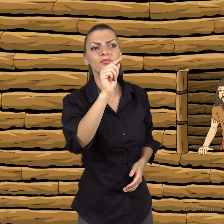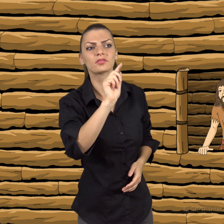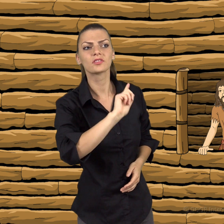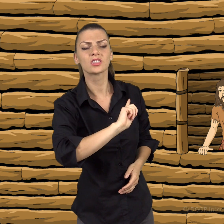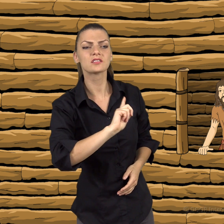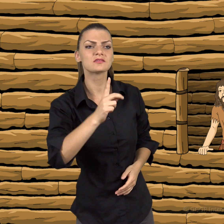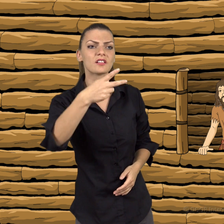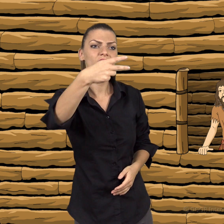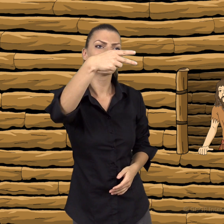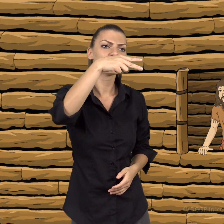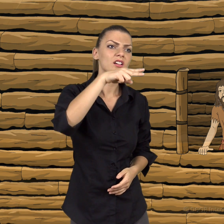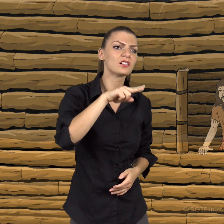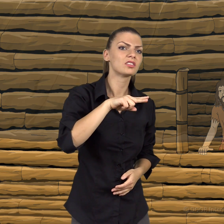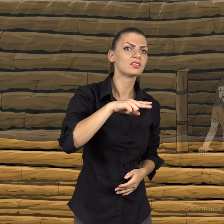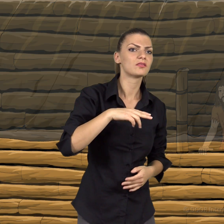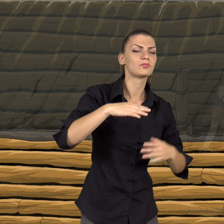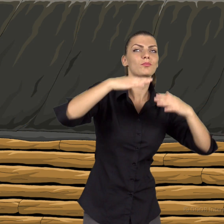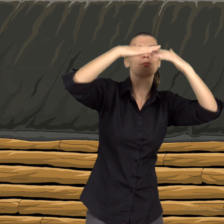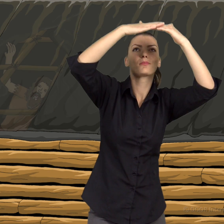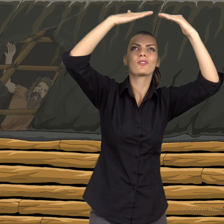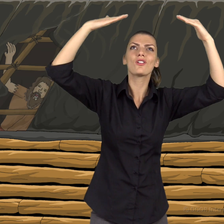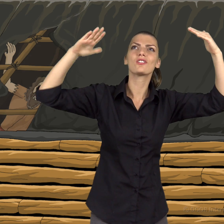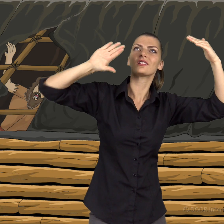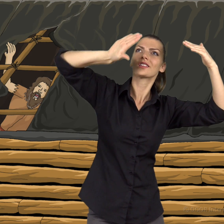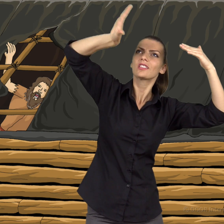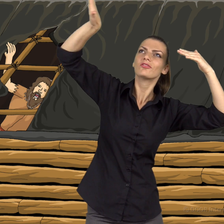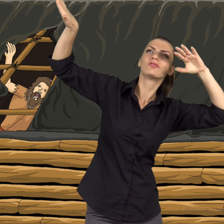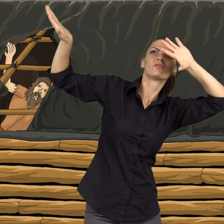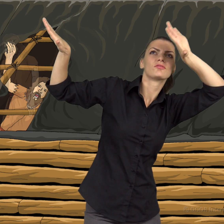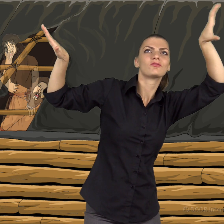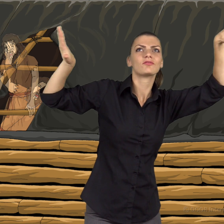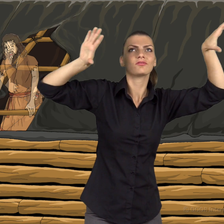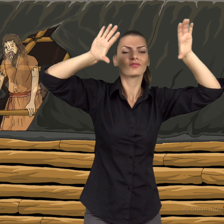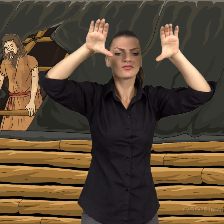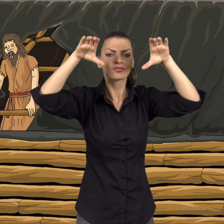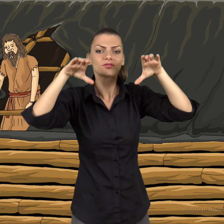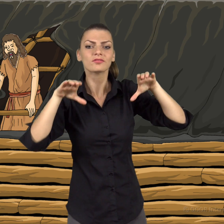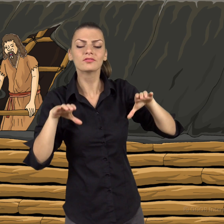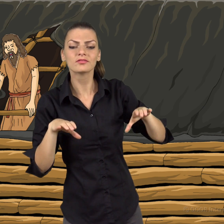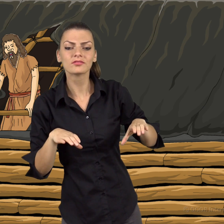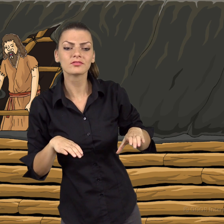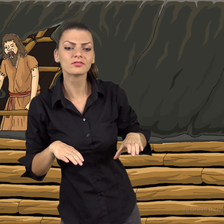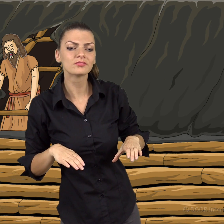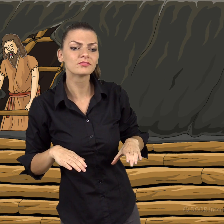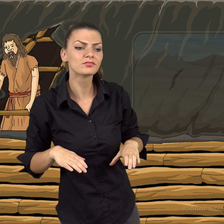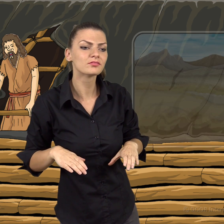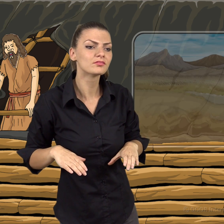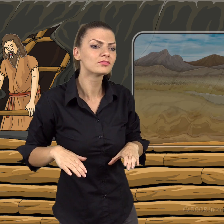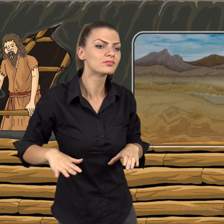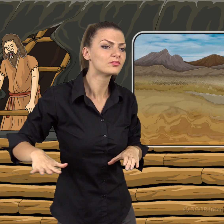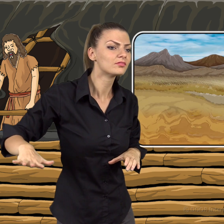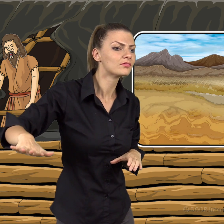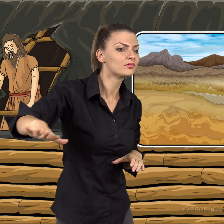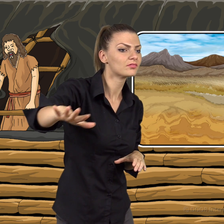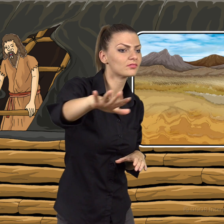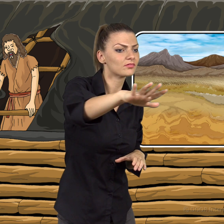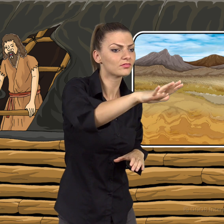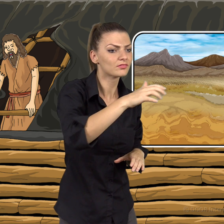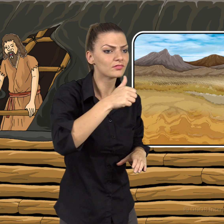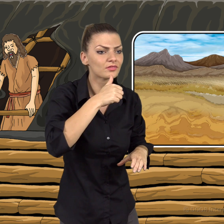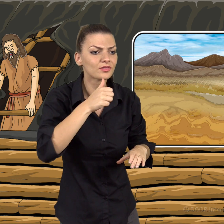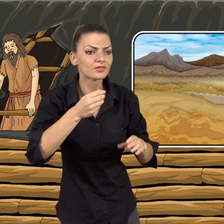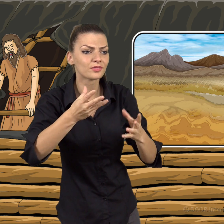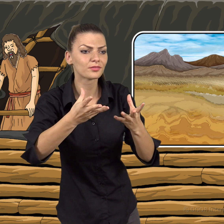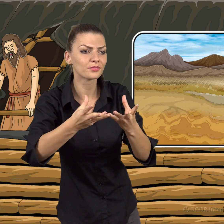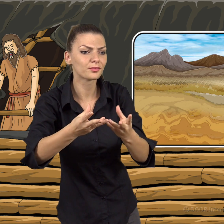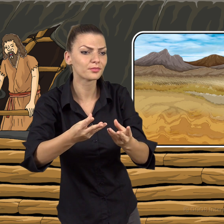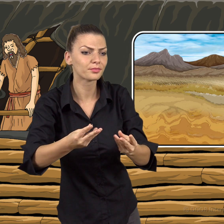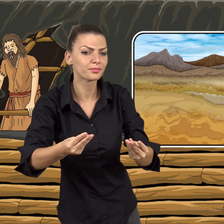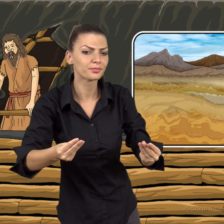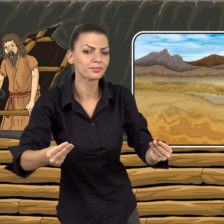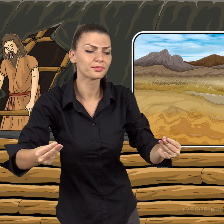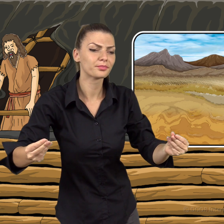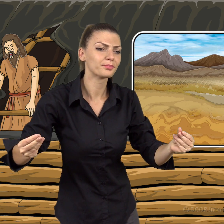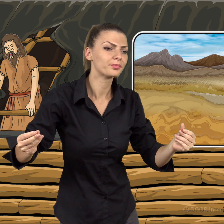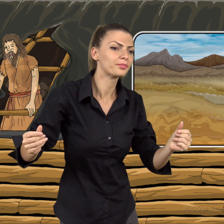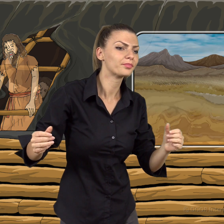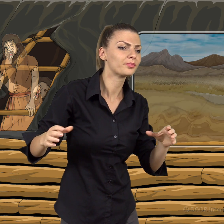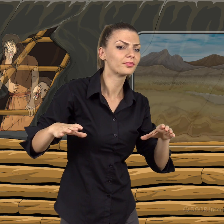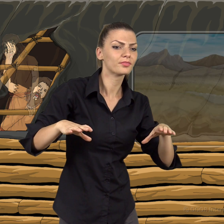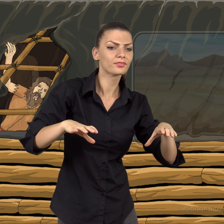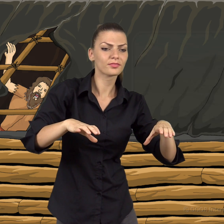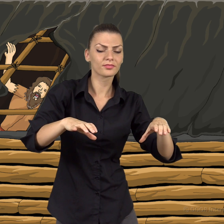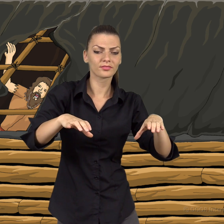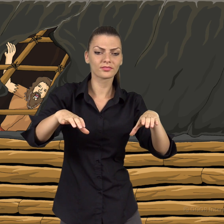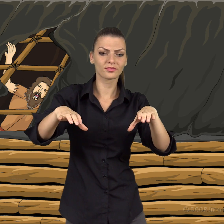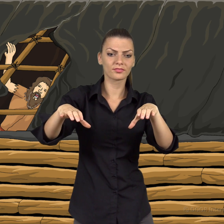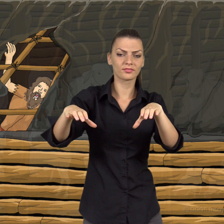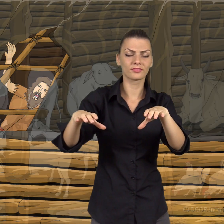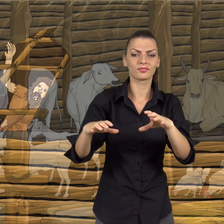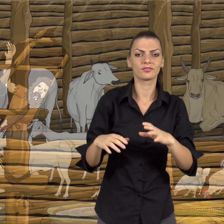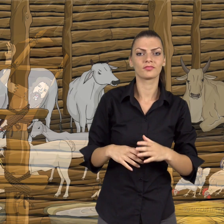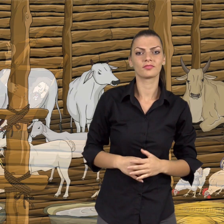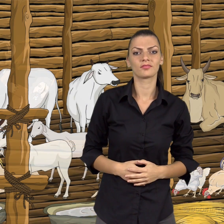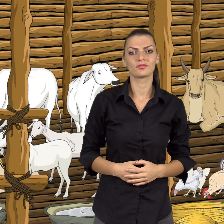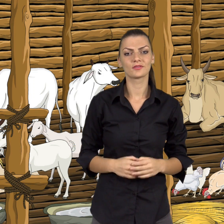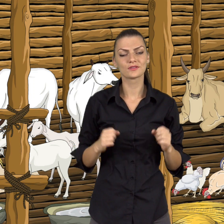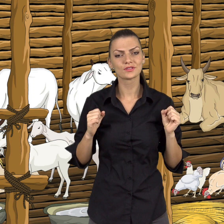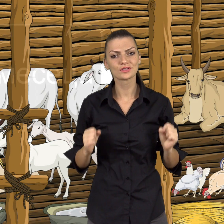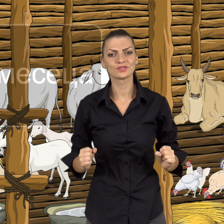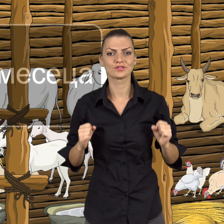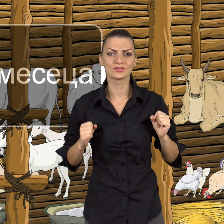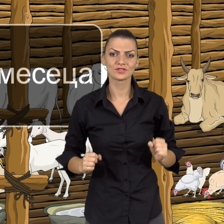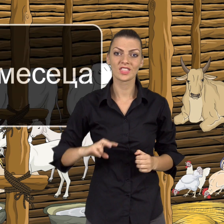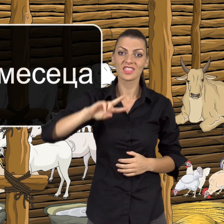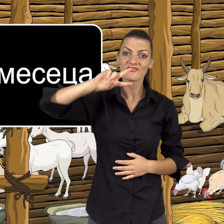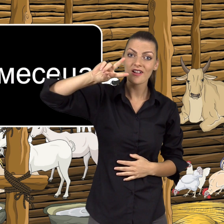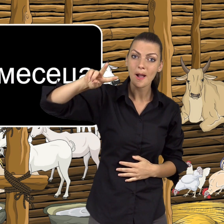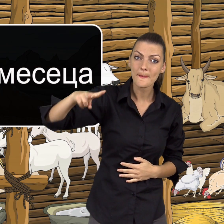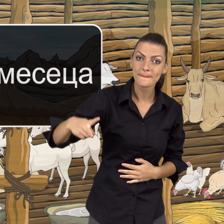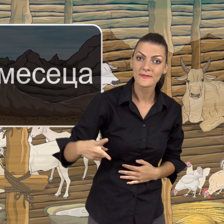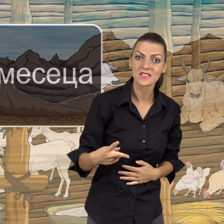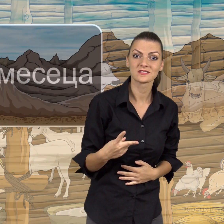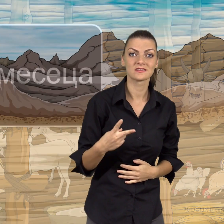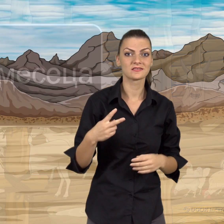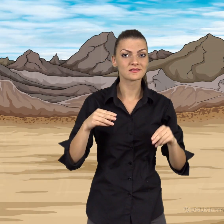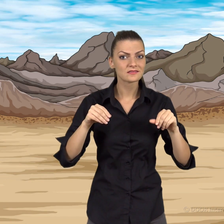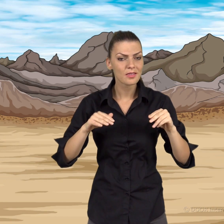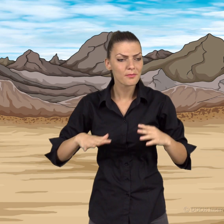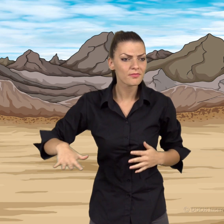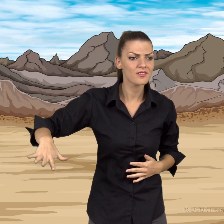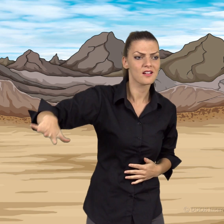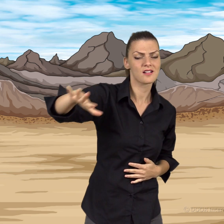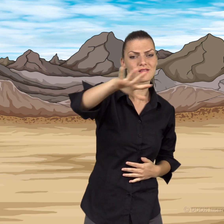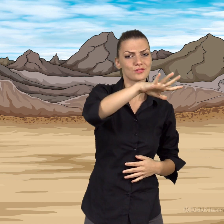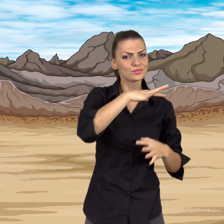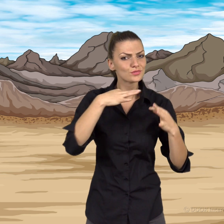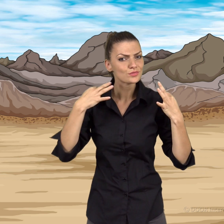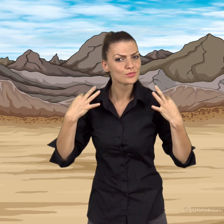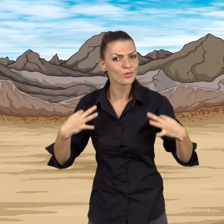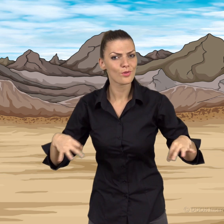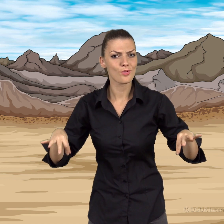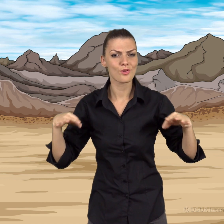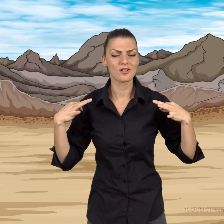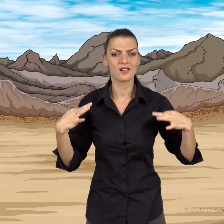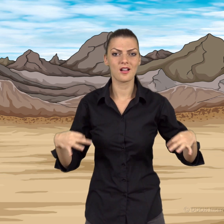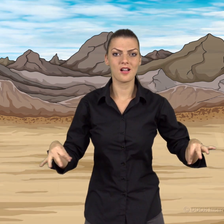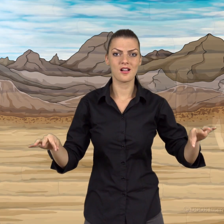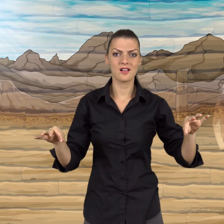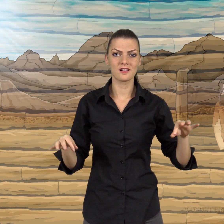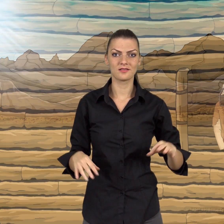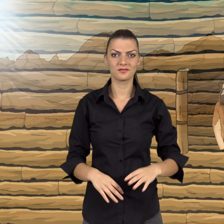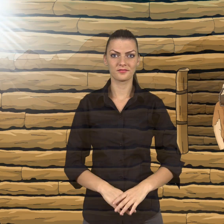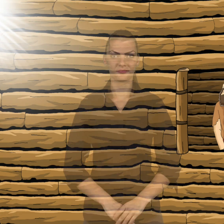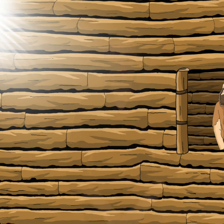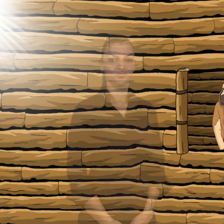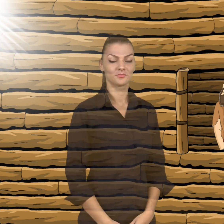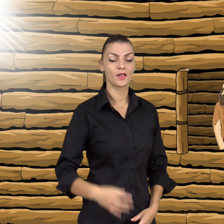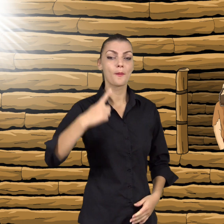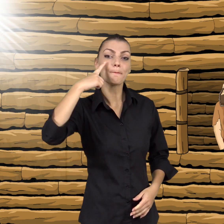So Noah removed the covering from the ark and saw that the surface of the ground was dry. By the twenty-seventh day of the second month, the earth was fully dry.